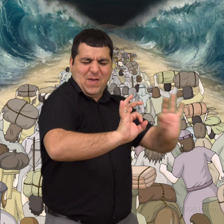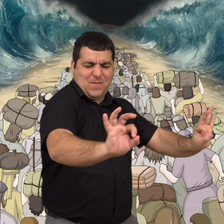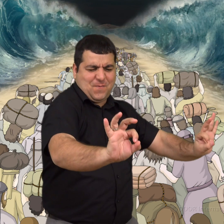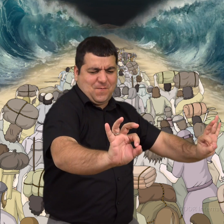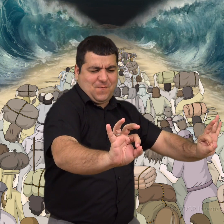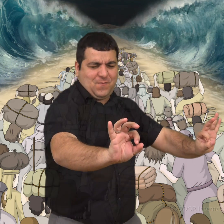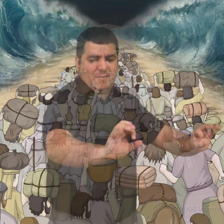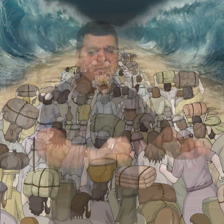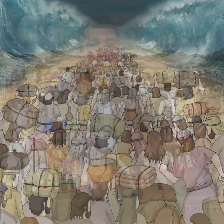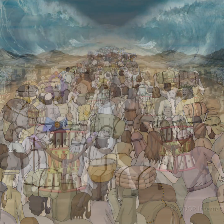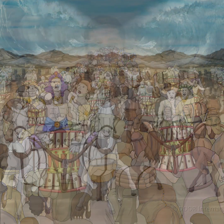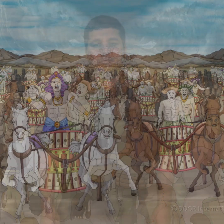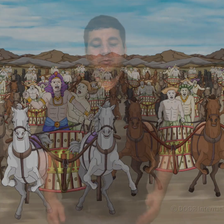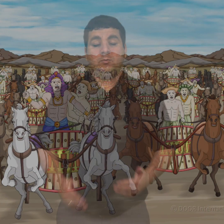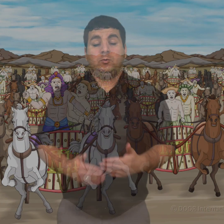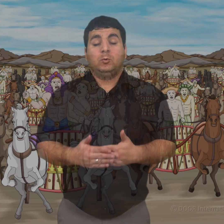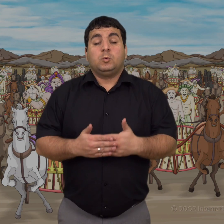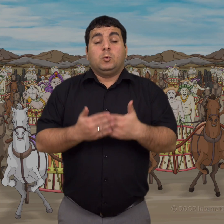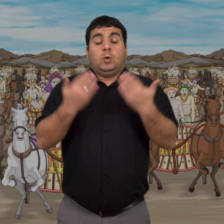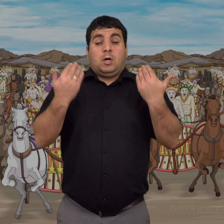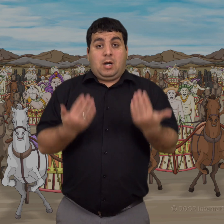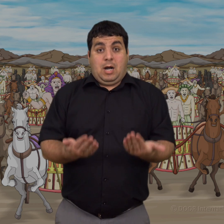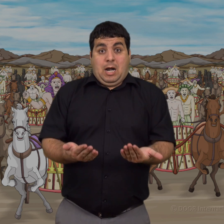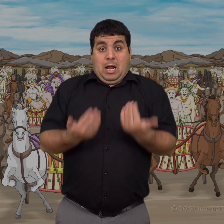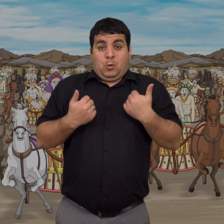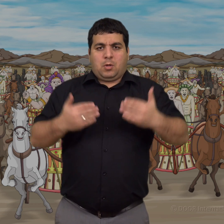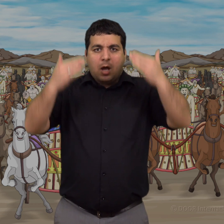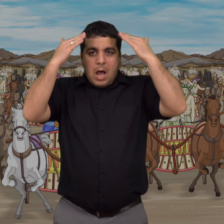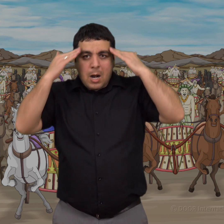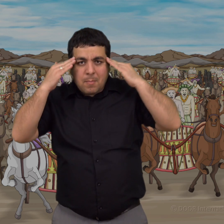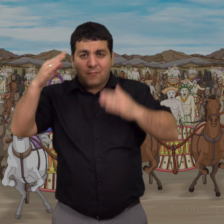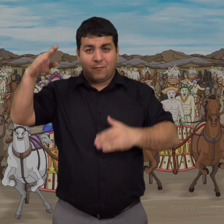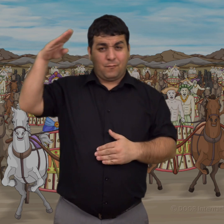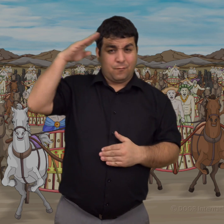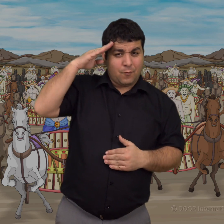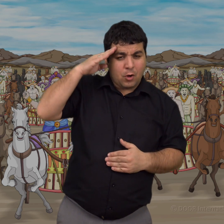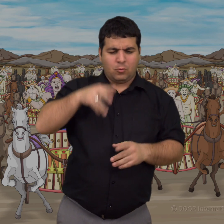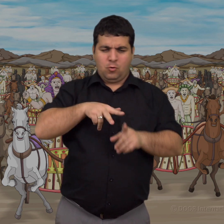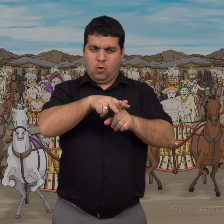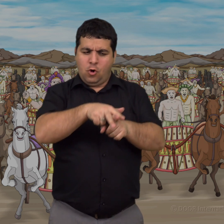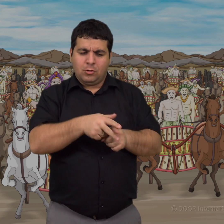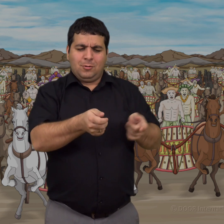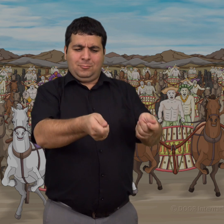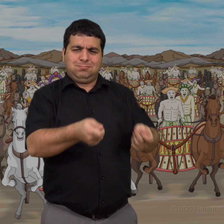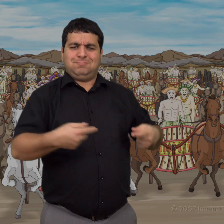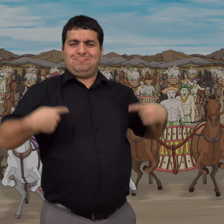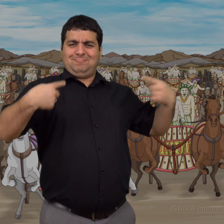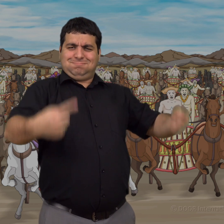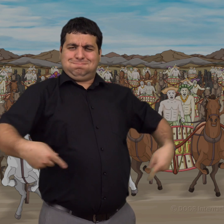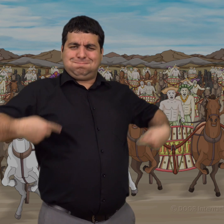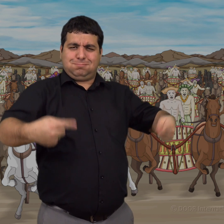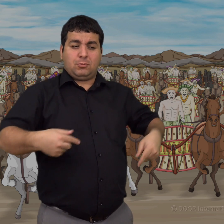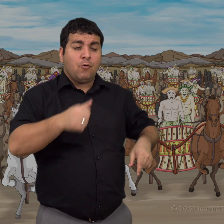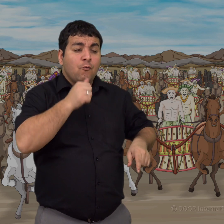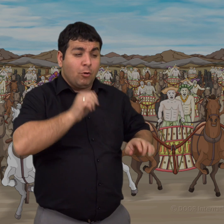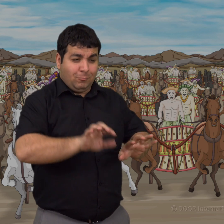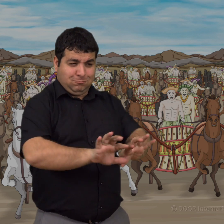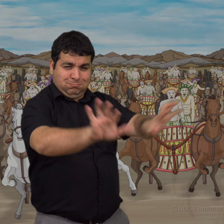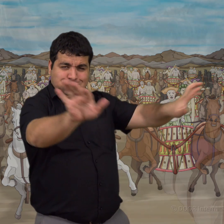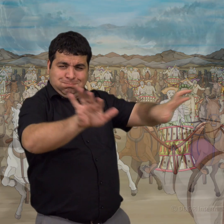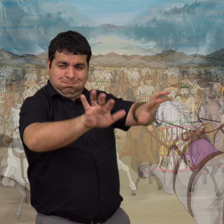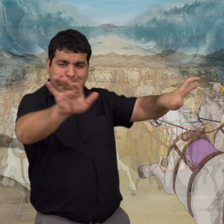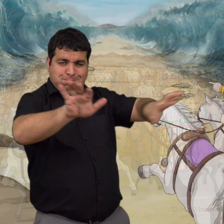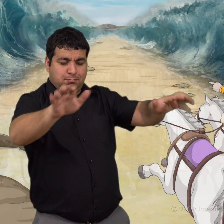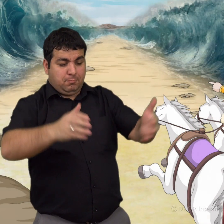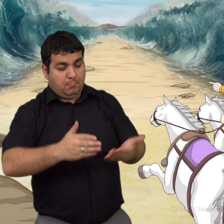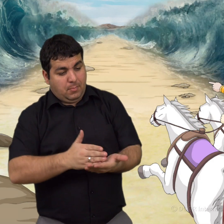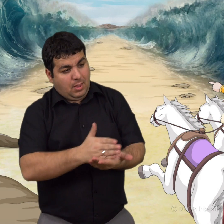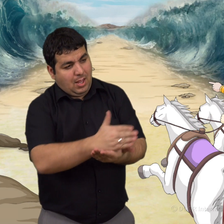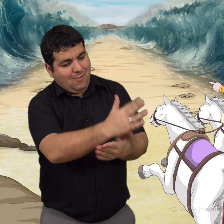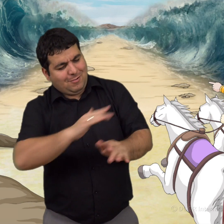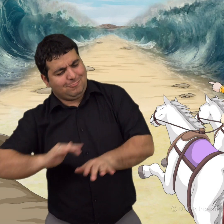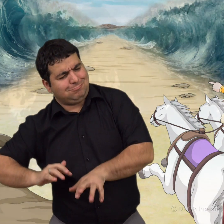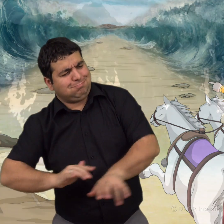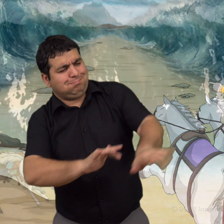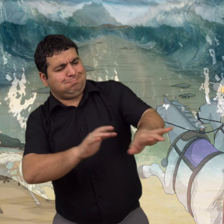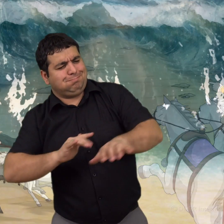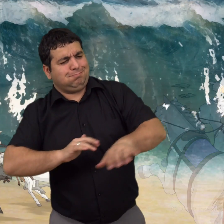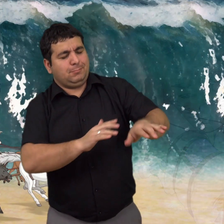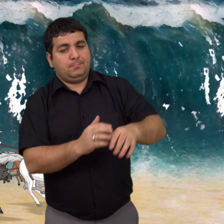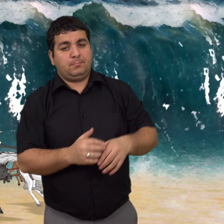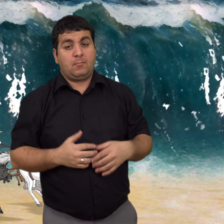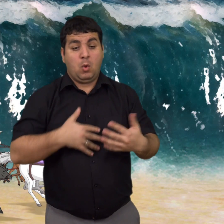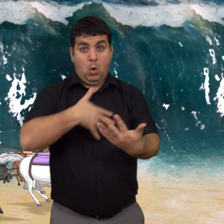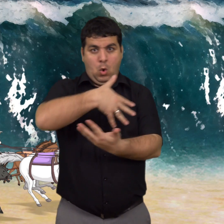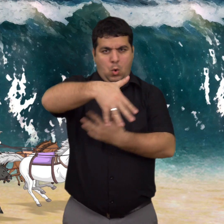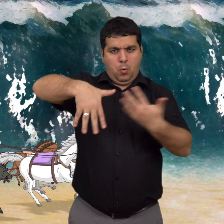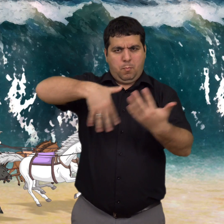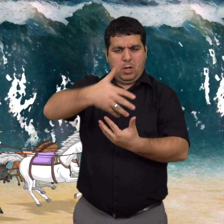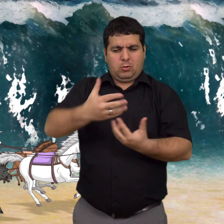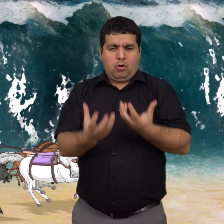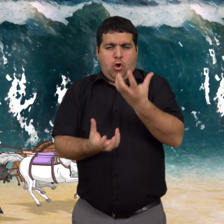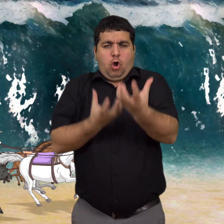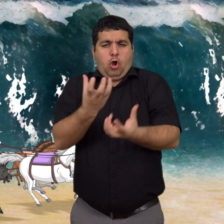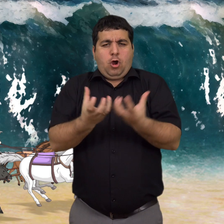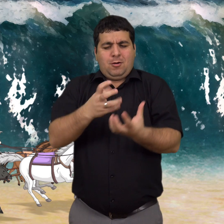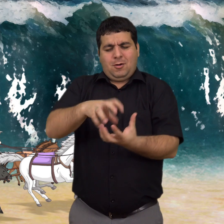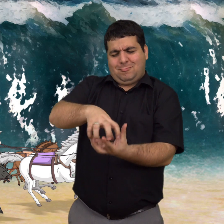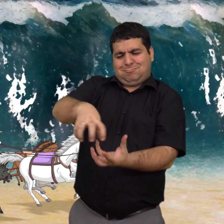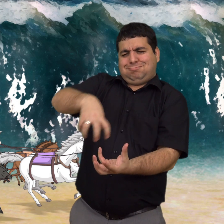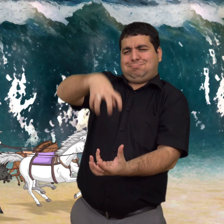And the Egyptians chased after them—all Pharaoh’s horses, chariots, and horsemen—and followed them into the sea.